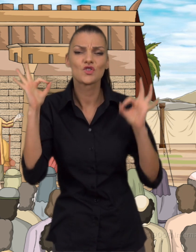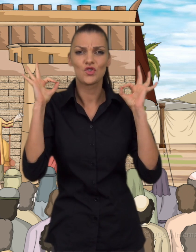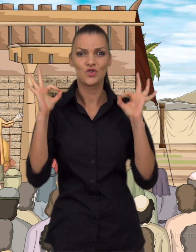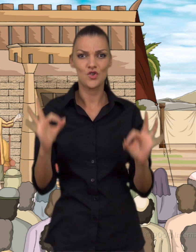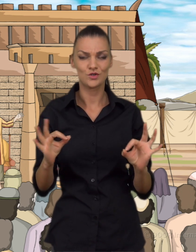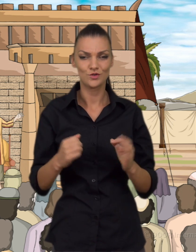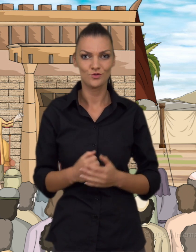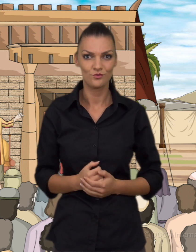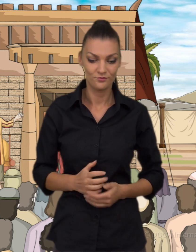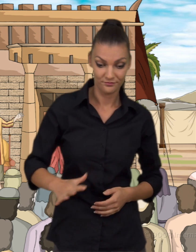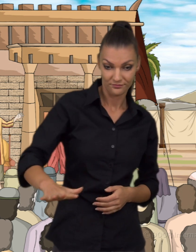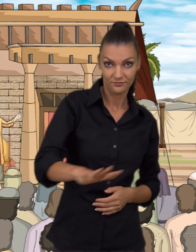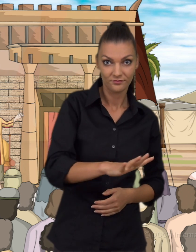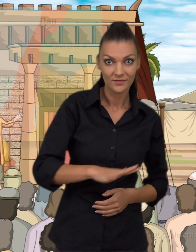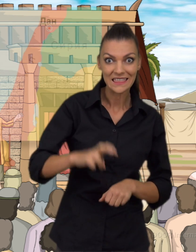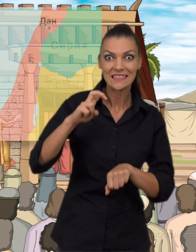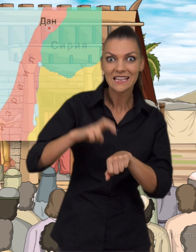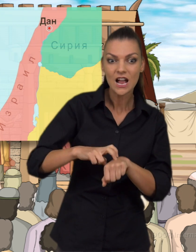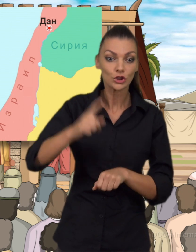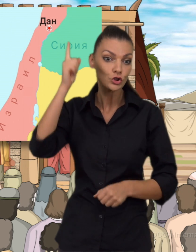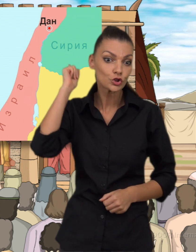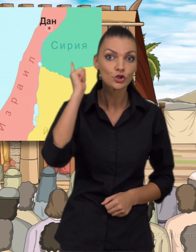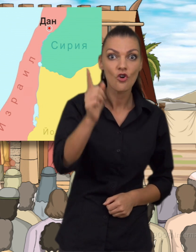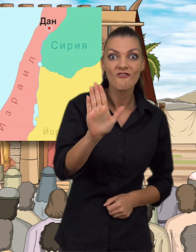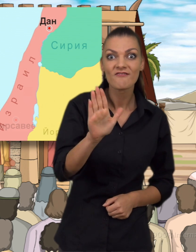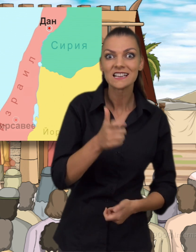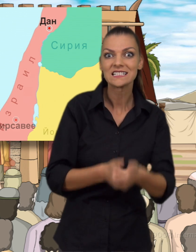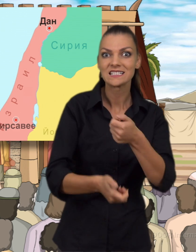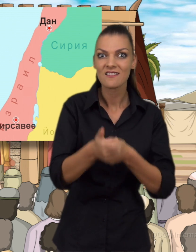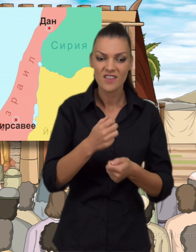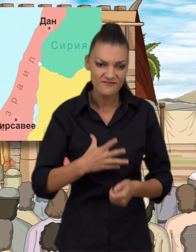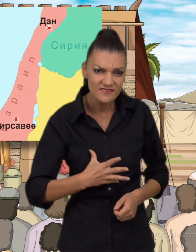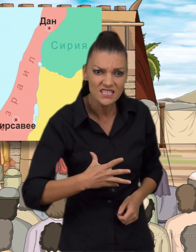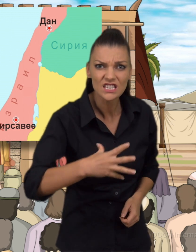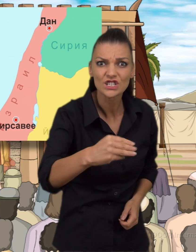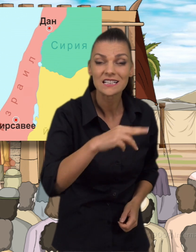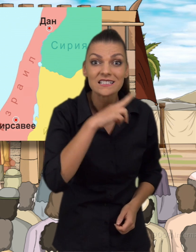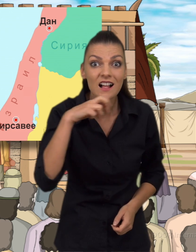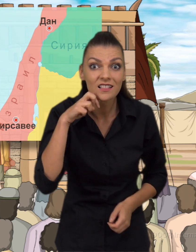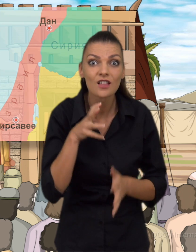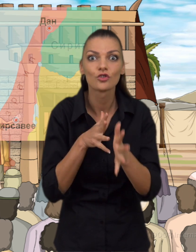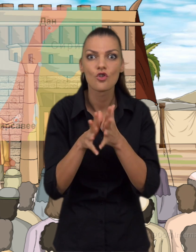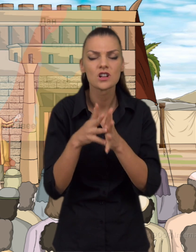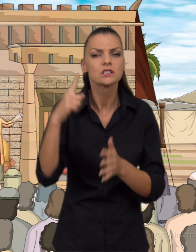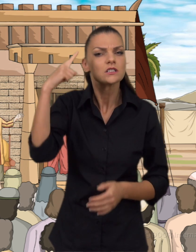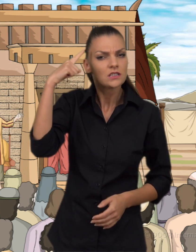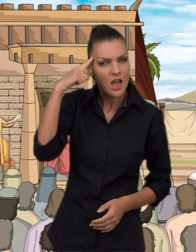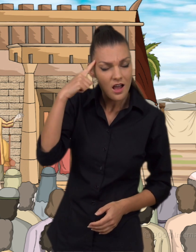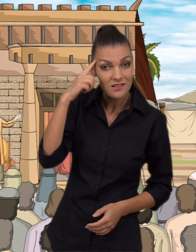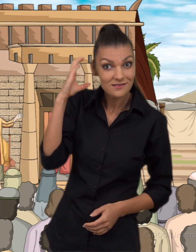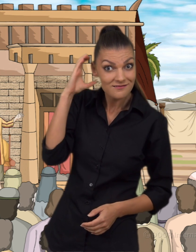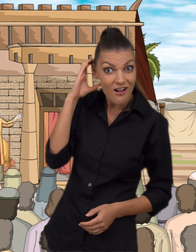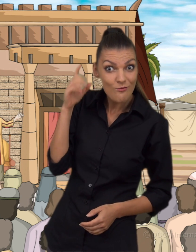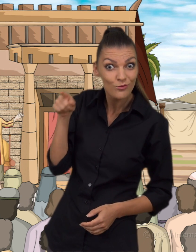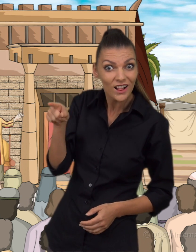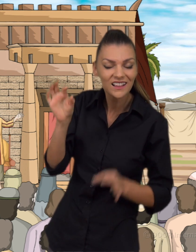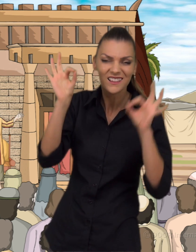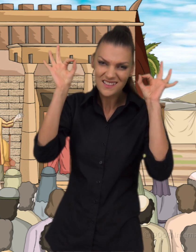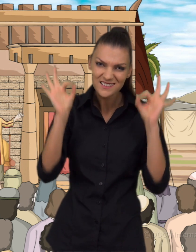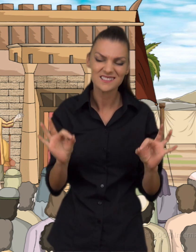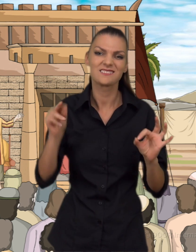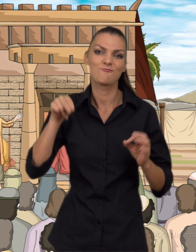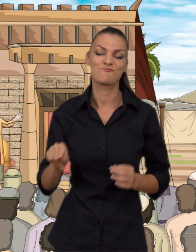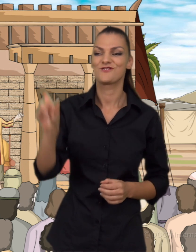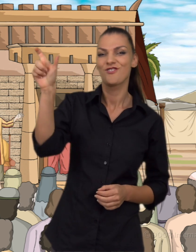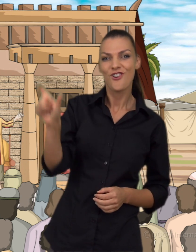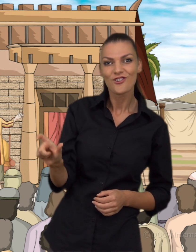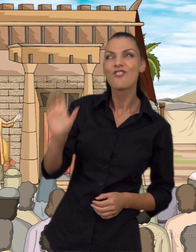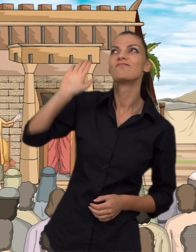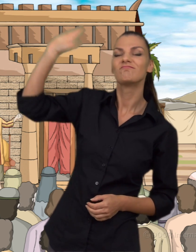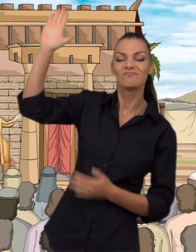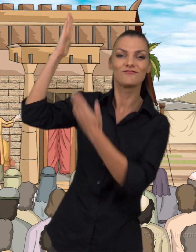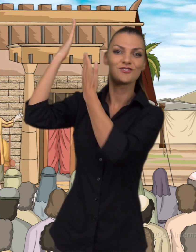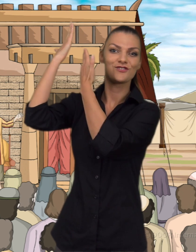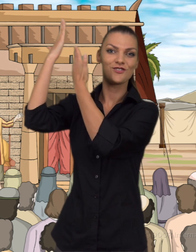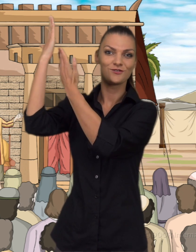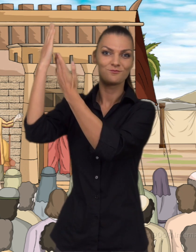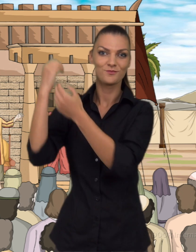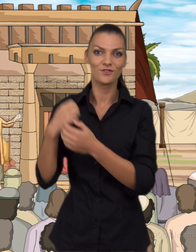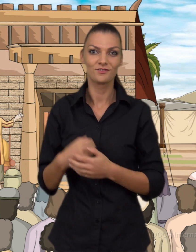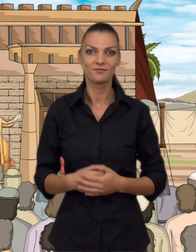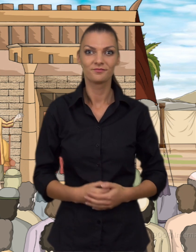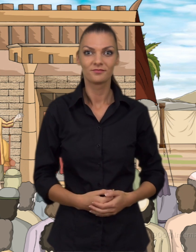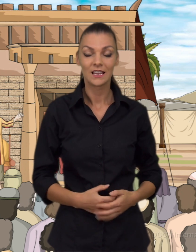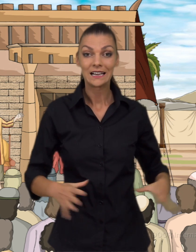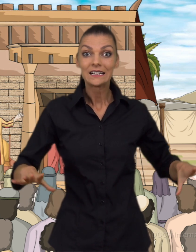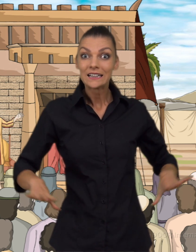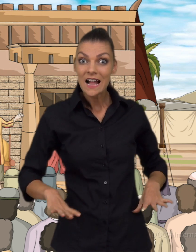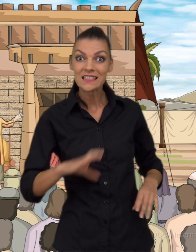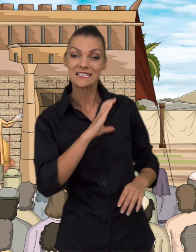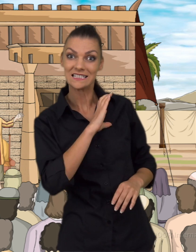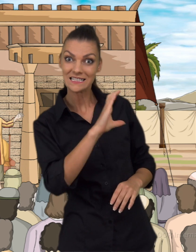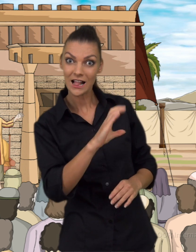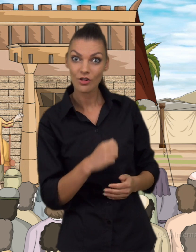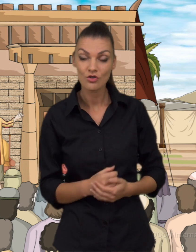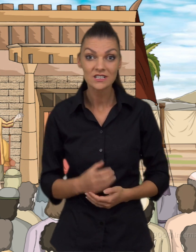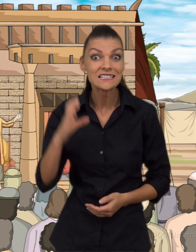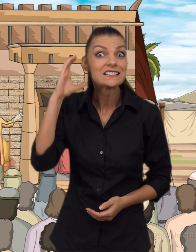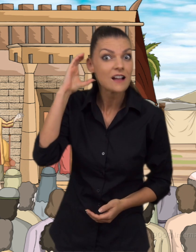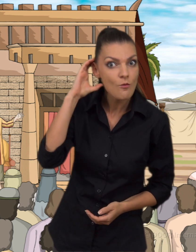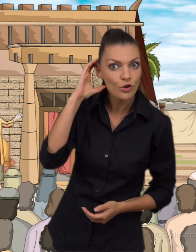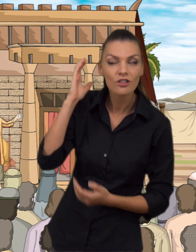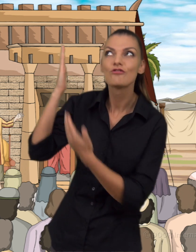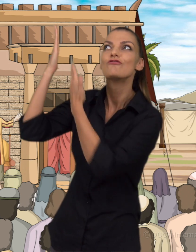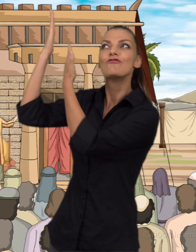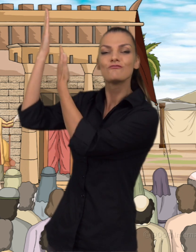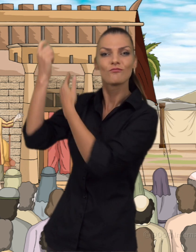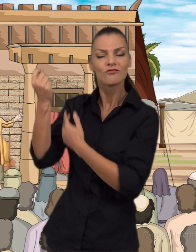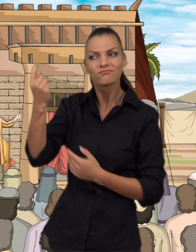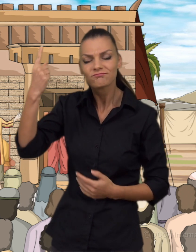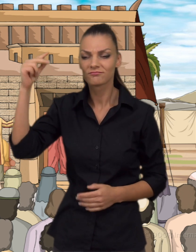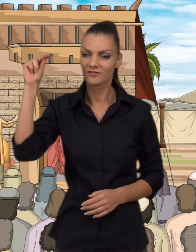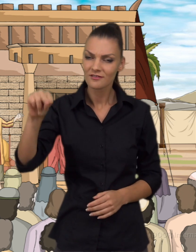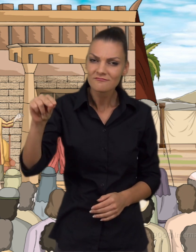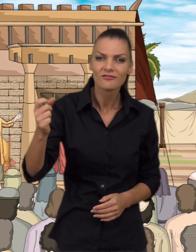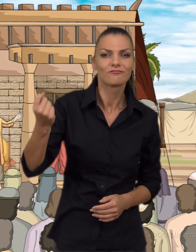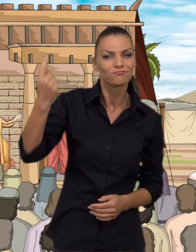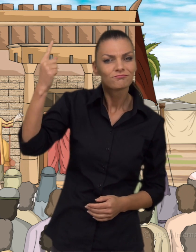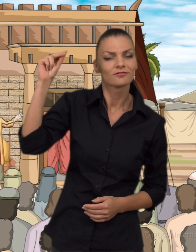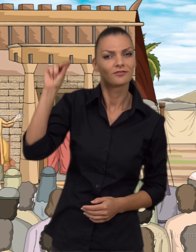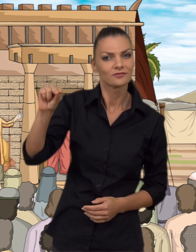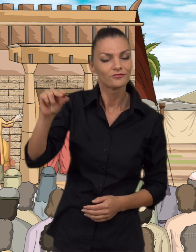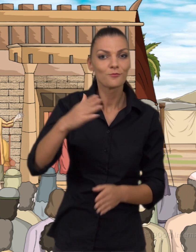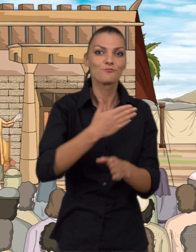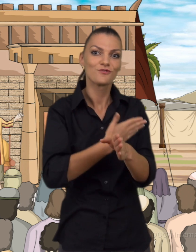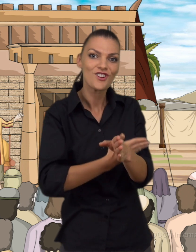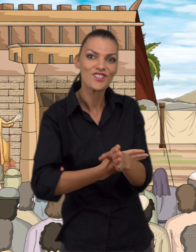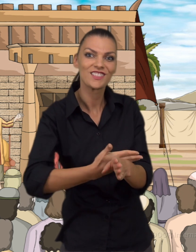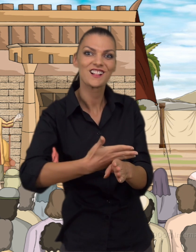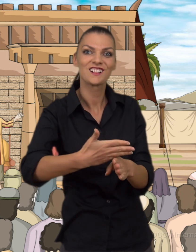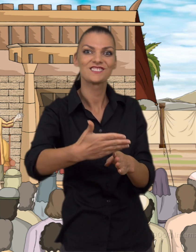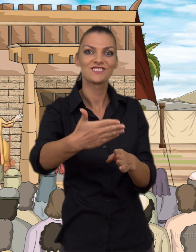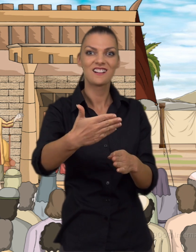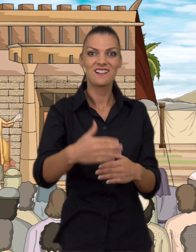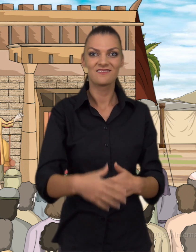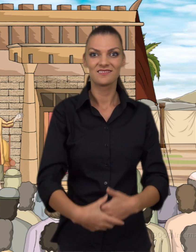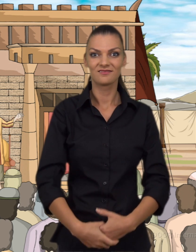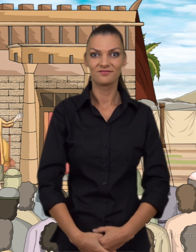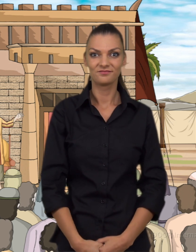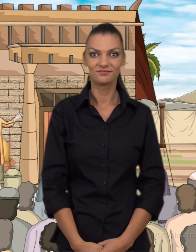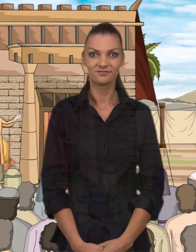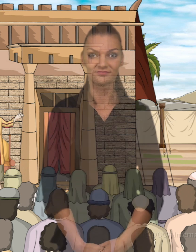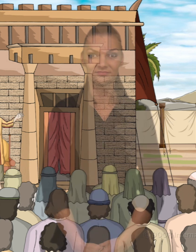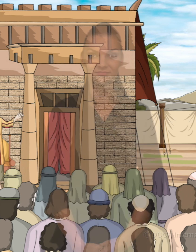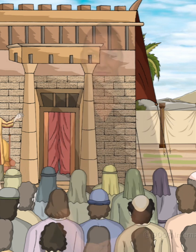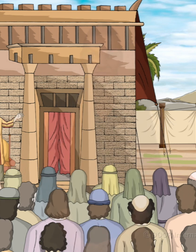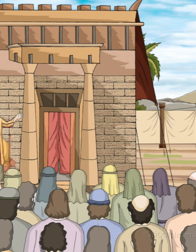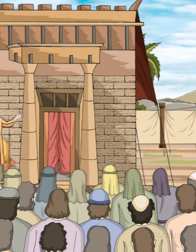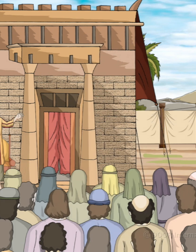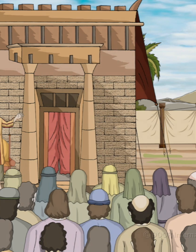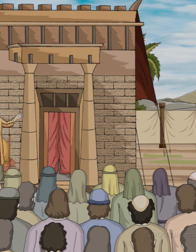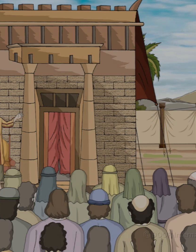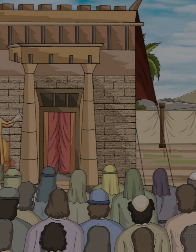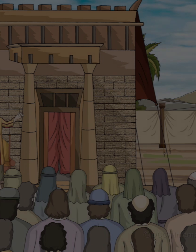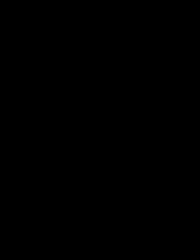So all Israel from Dan to Beersheba knew that Samuel was confirmed as a prophet of the LORD. And the LORD continued to appear at Shiloh, because there He revealed Himself to Samuel by His word.